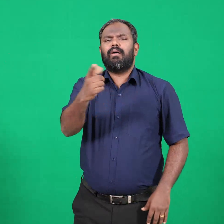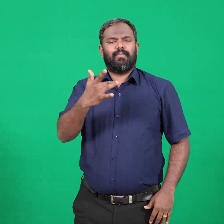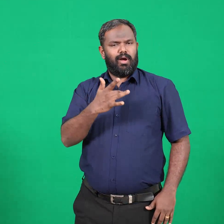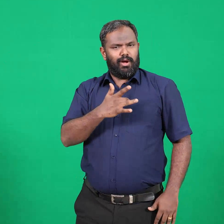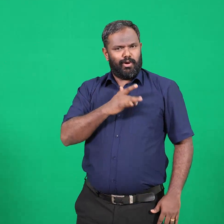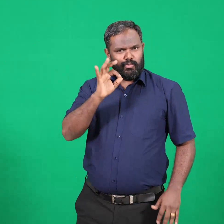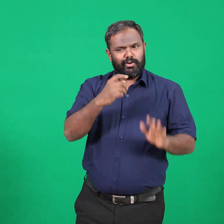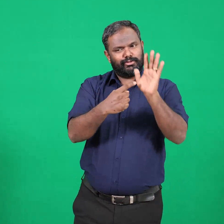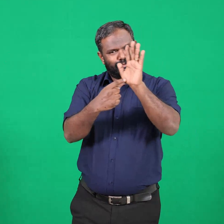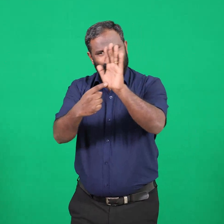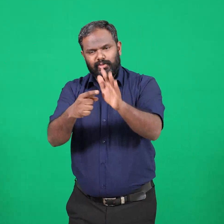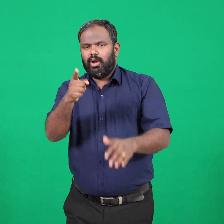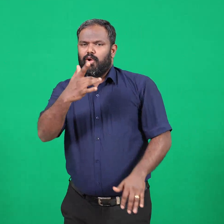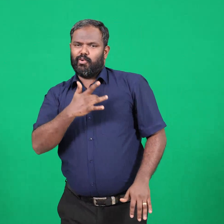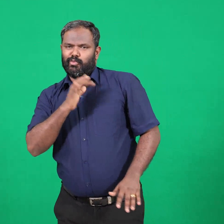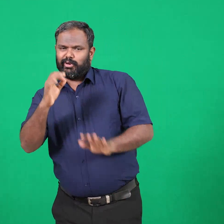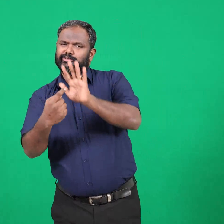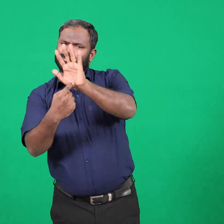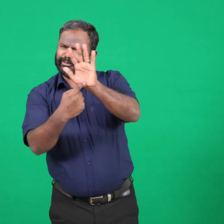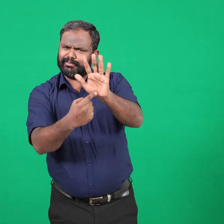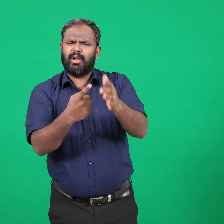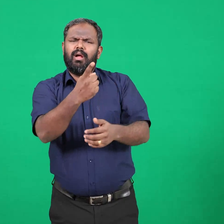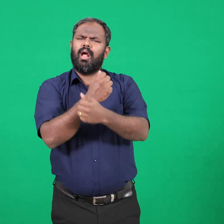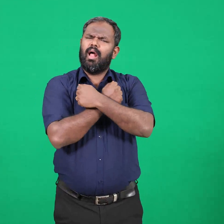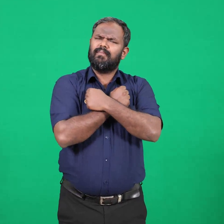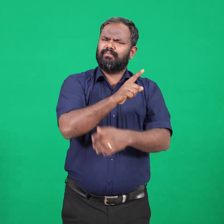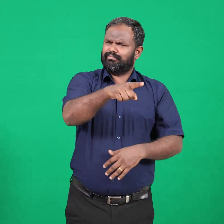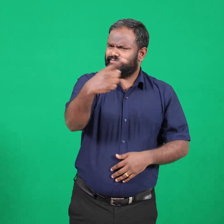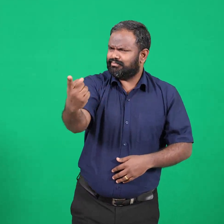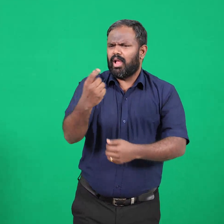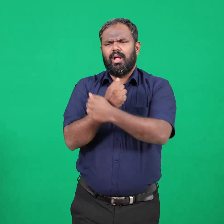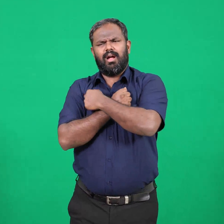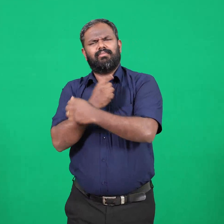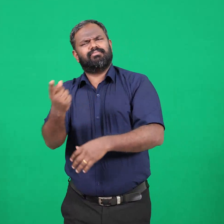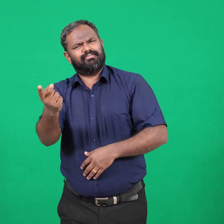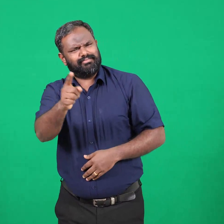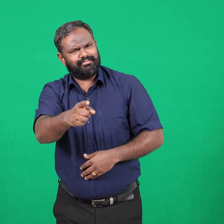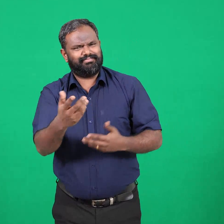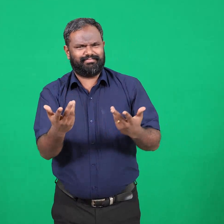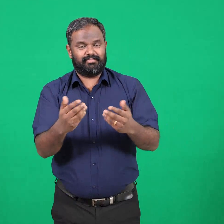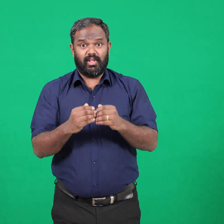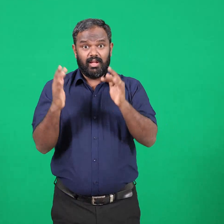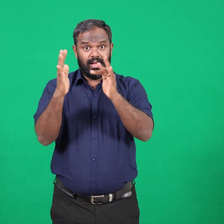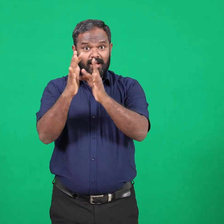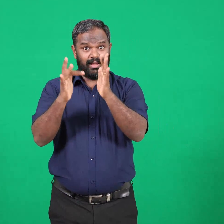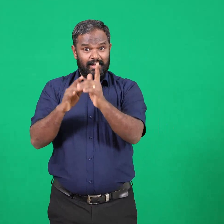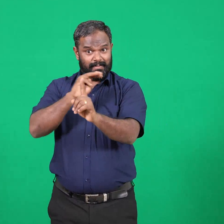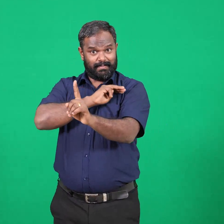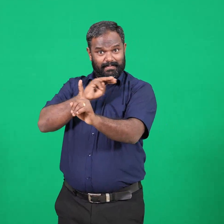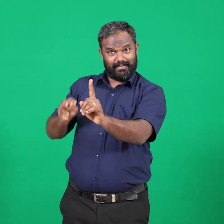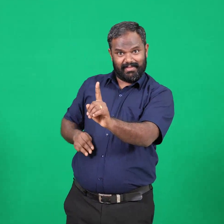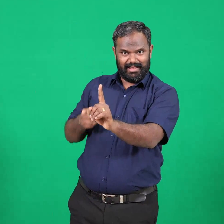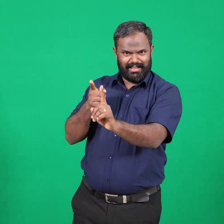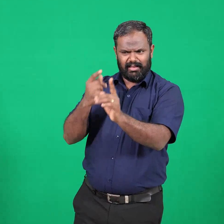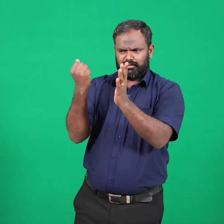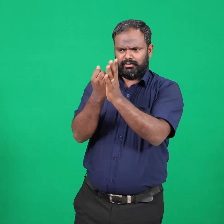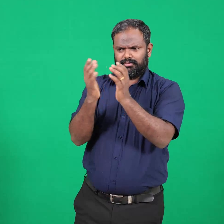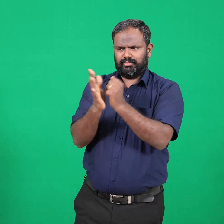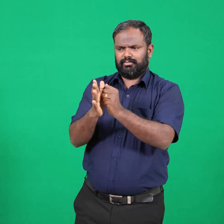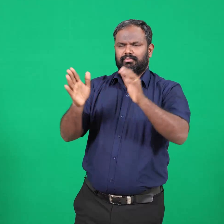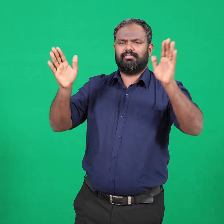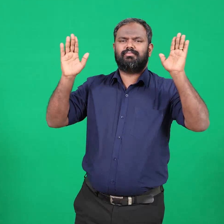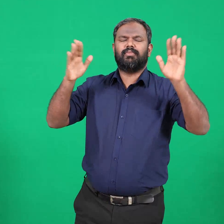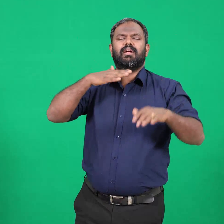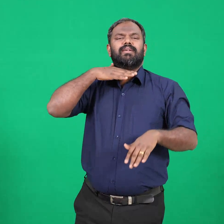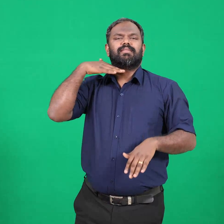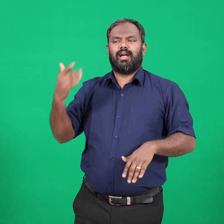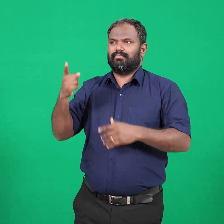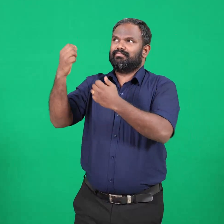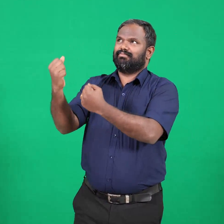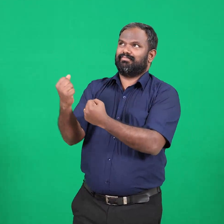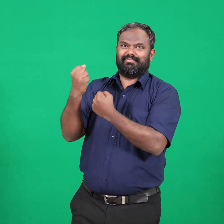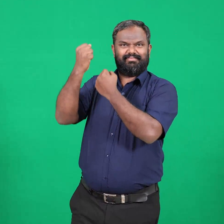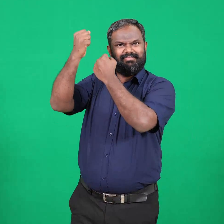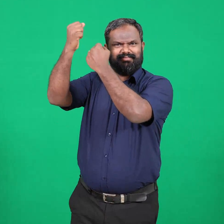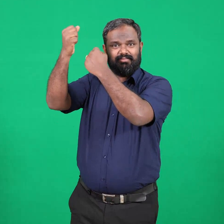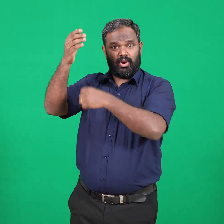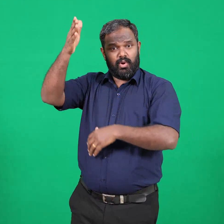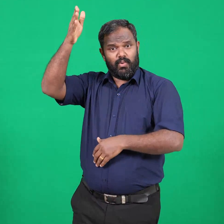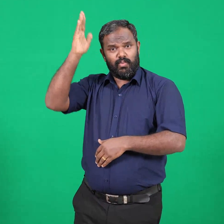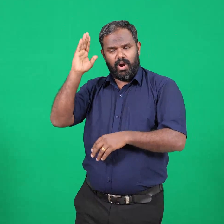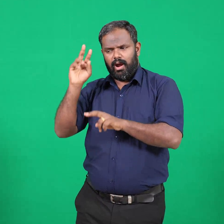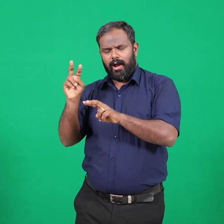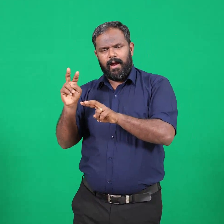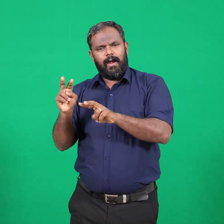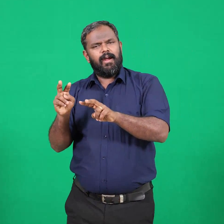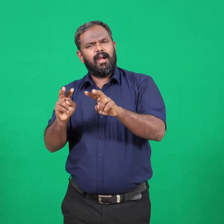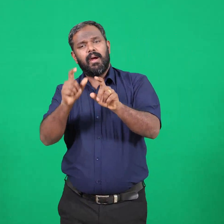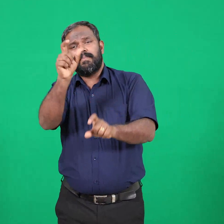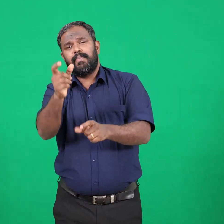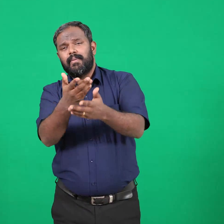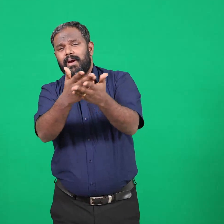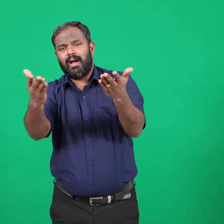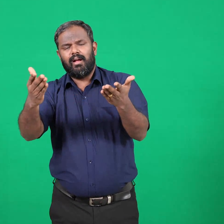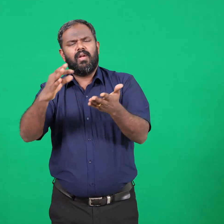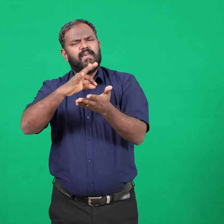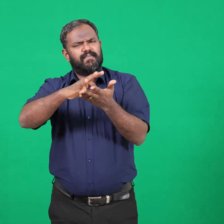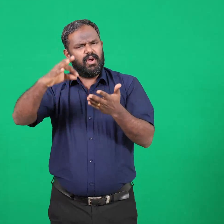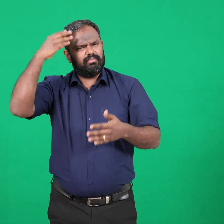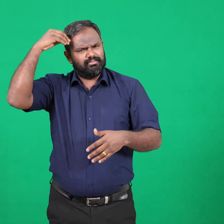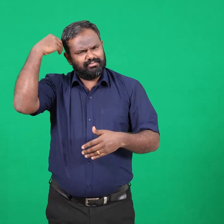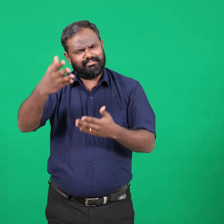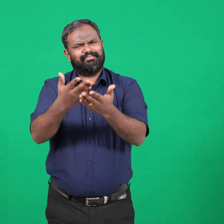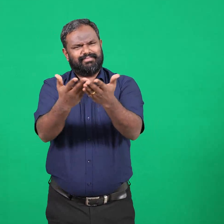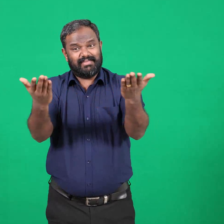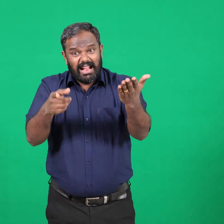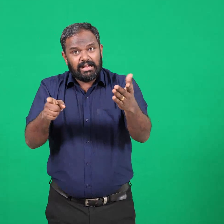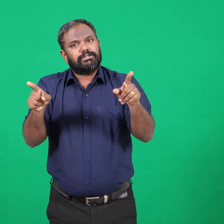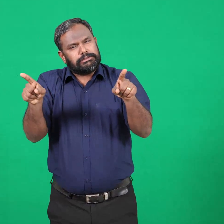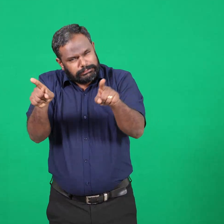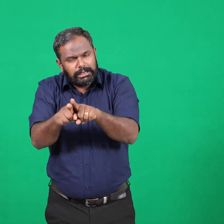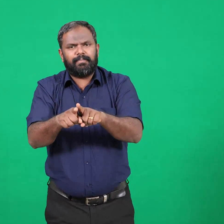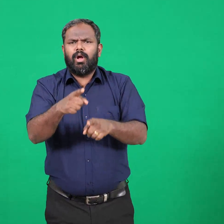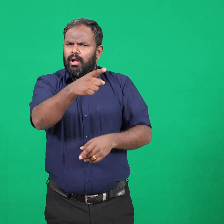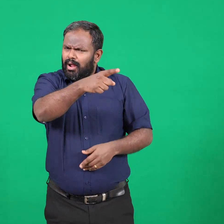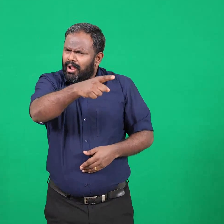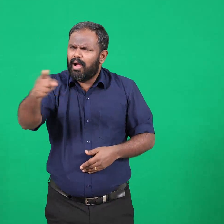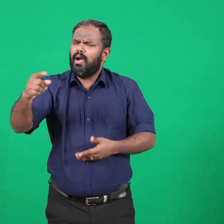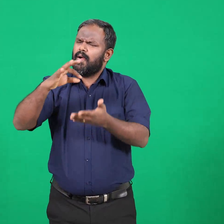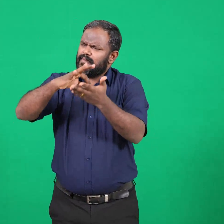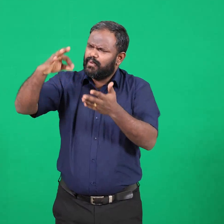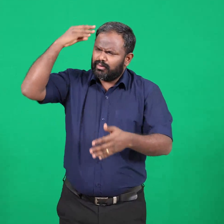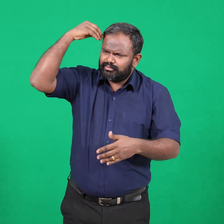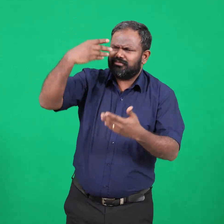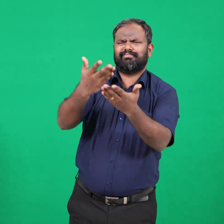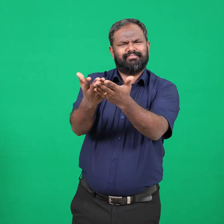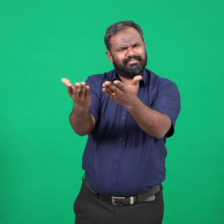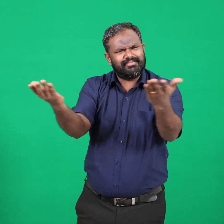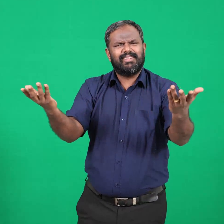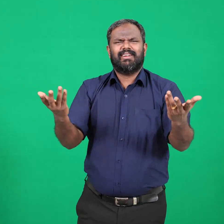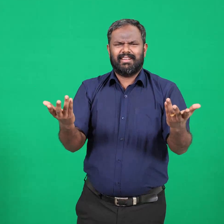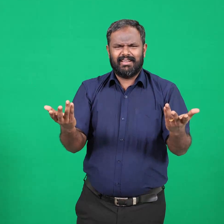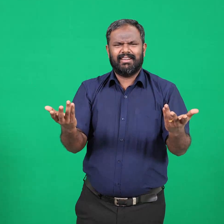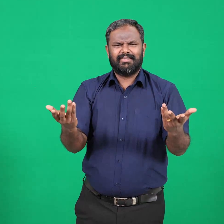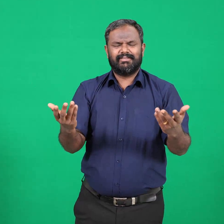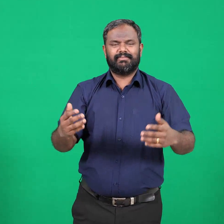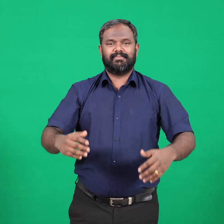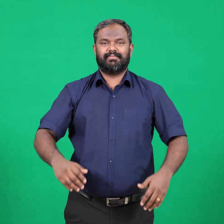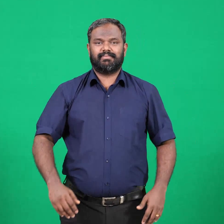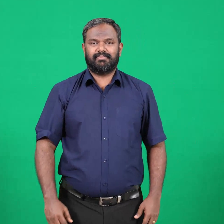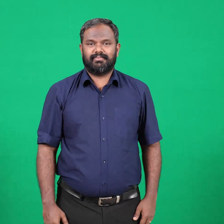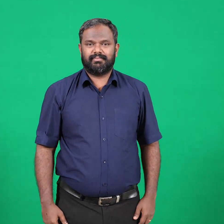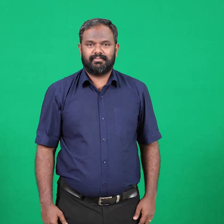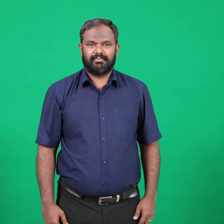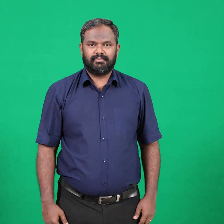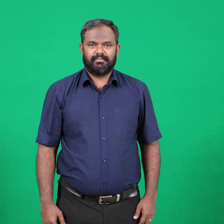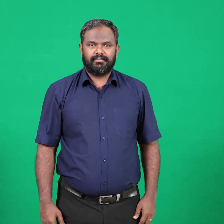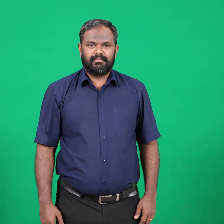Be kind and tenderhearted to one another, forgiving each other just as in Christ God forgave you.